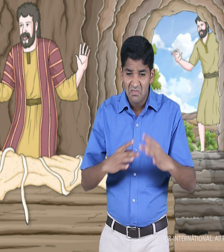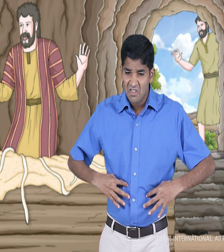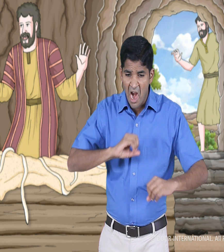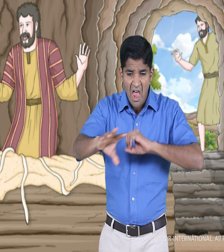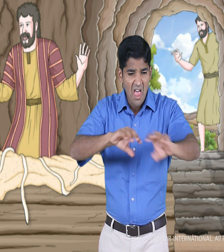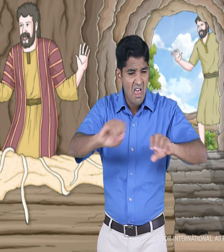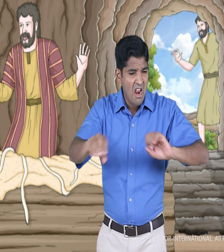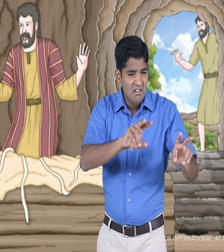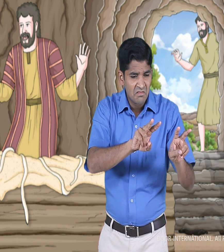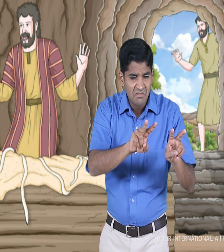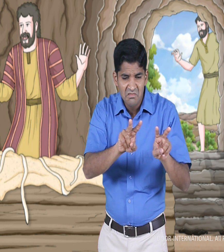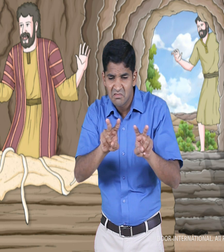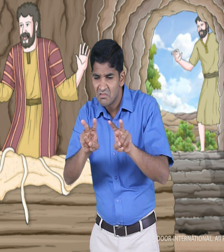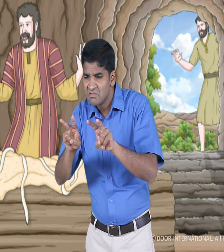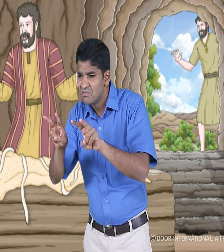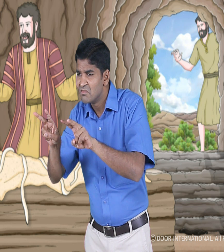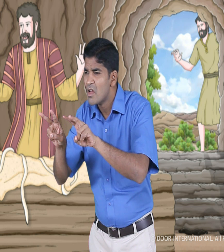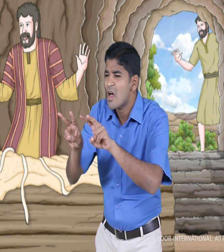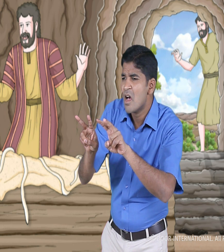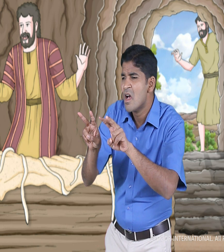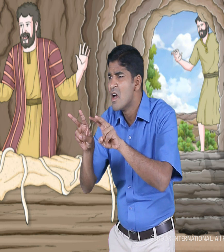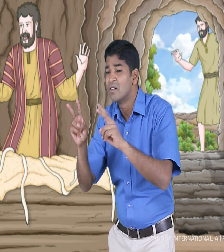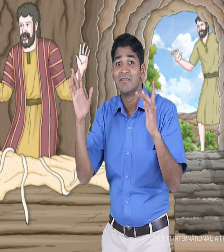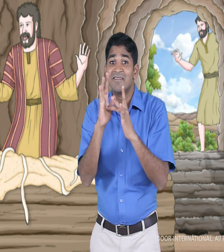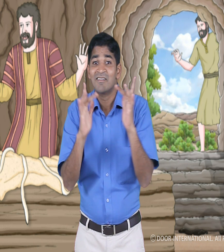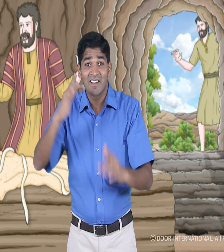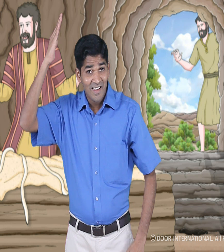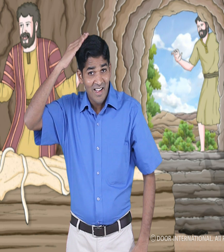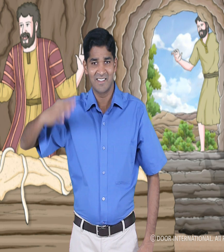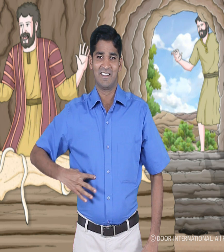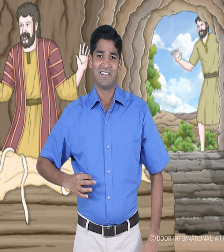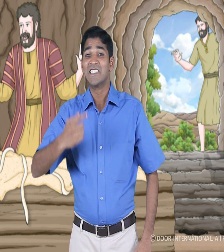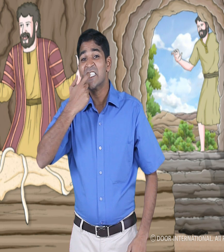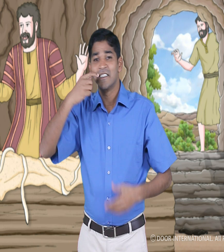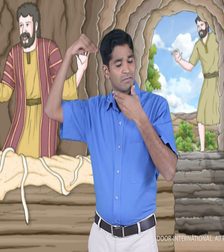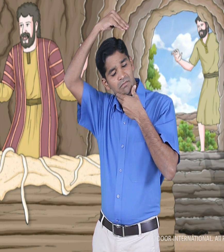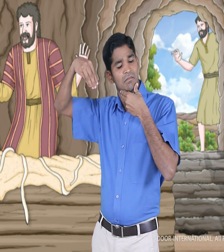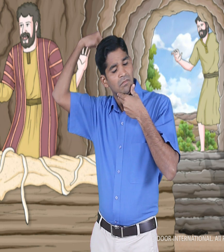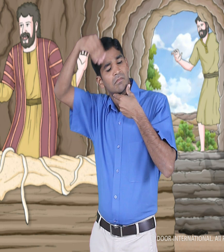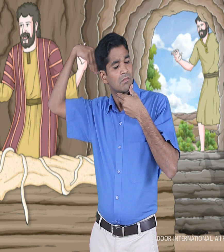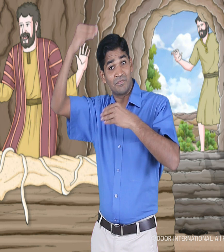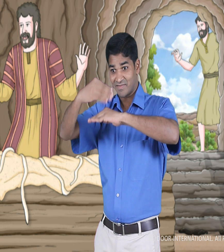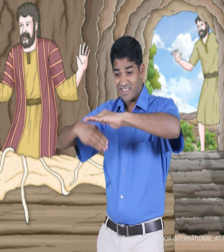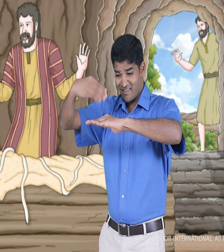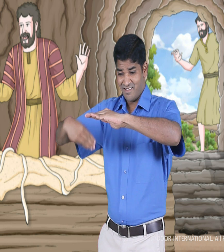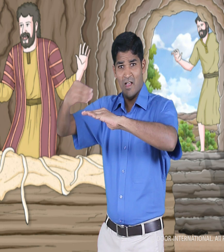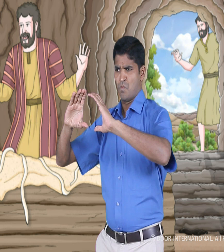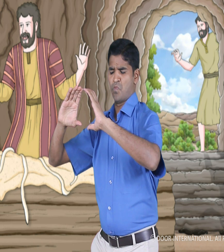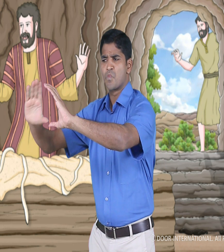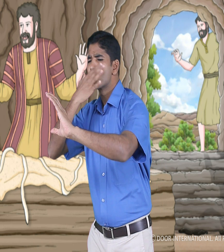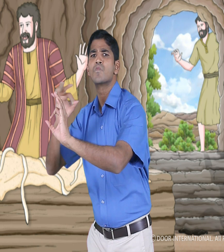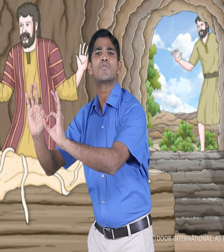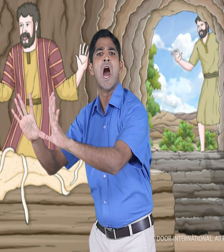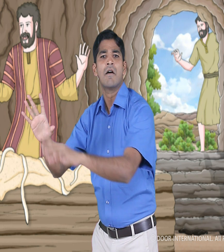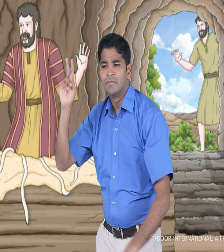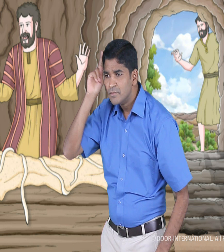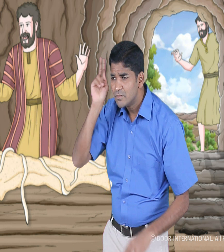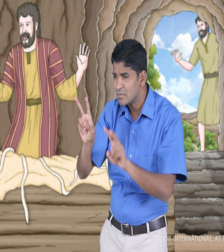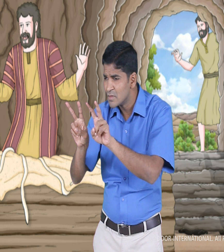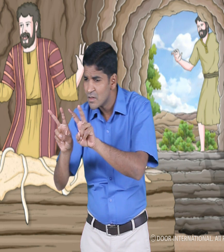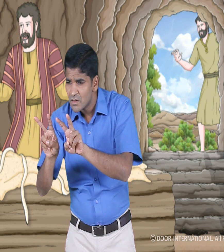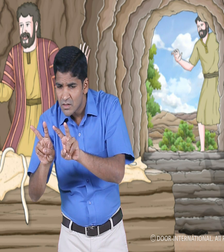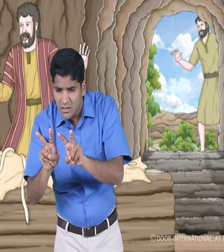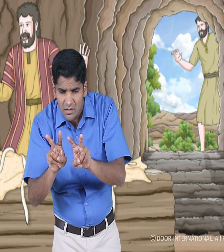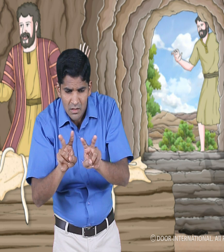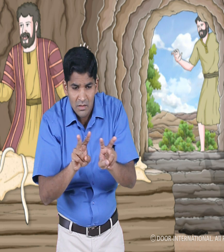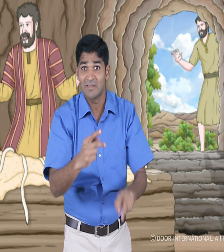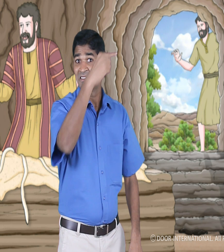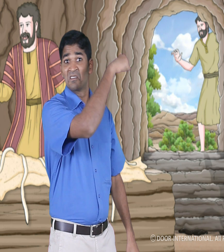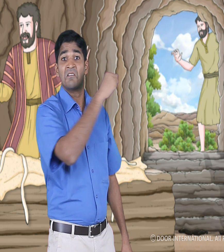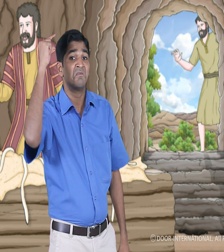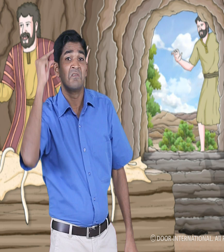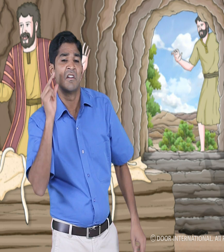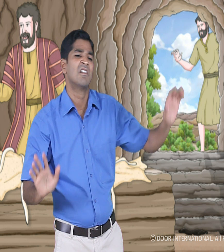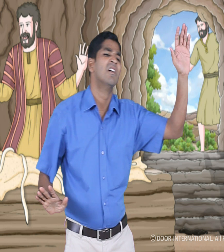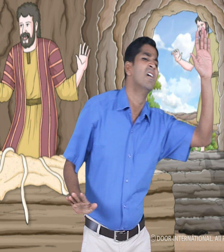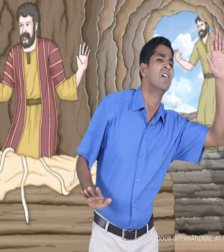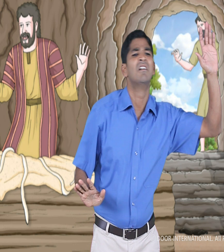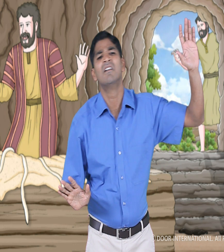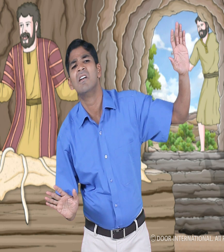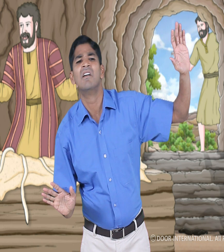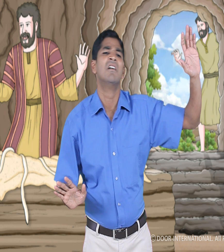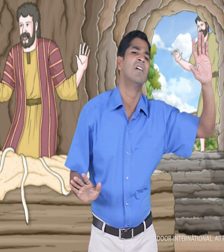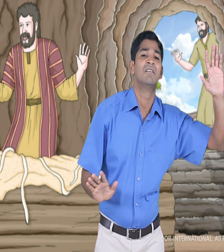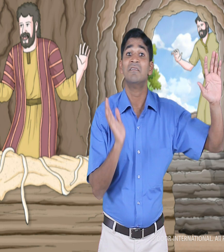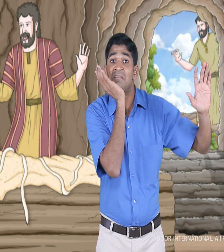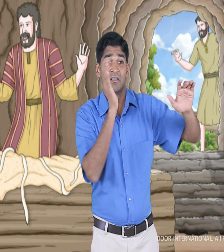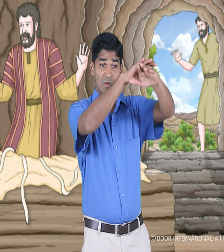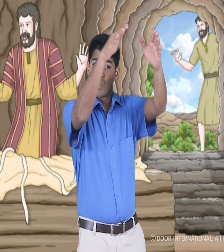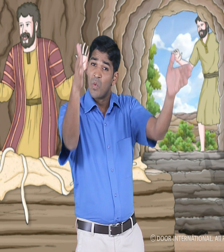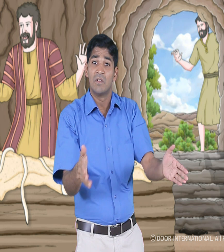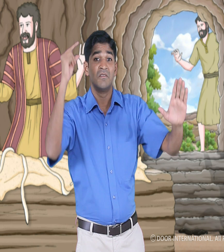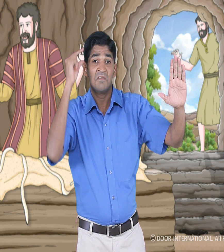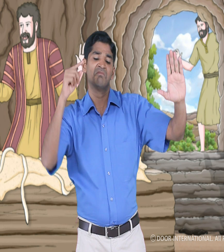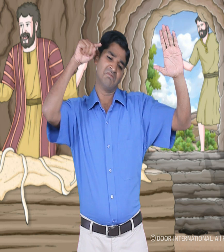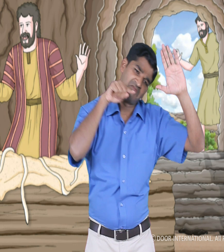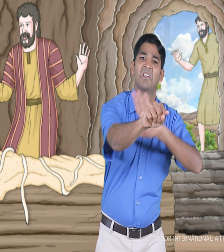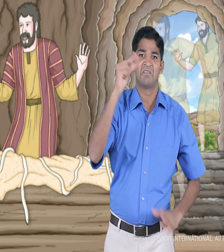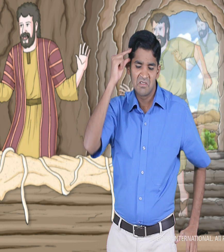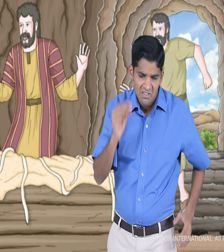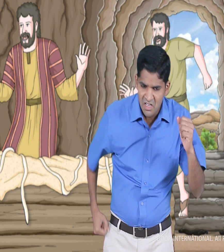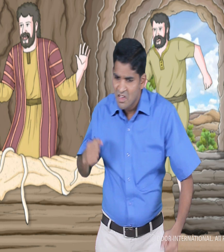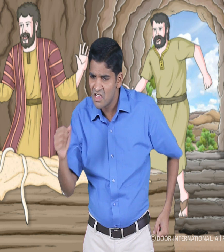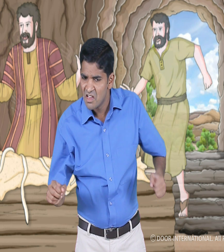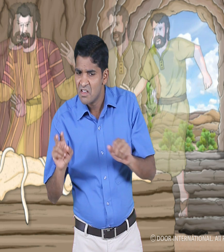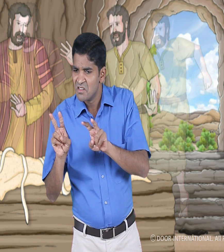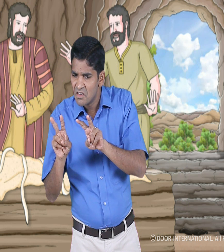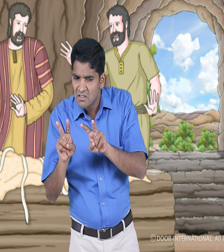The cloth that had been around Jesus’ head was rolled up, lying separate from the linen cloths.